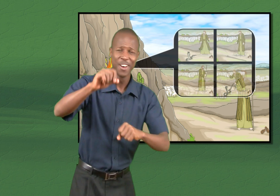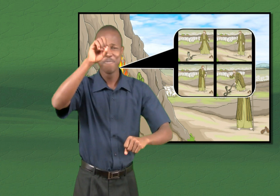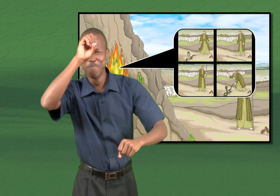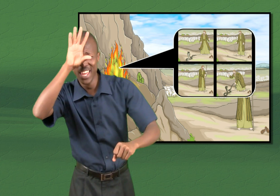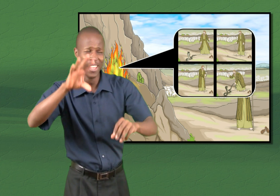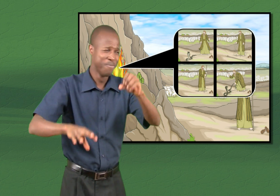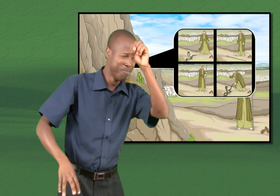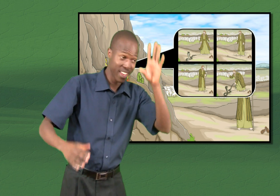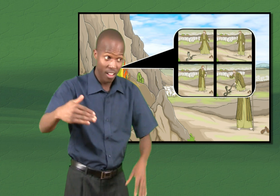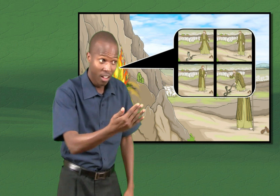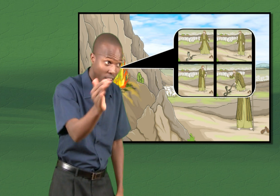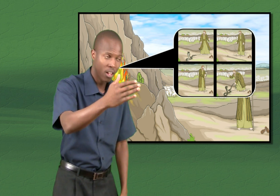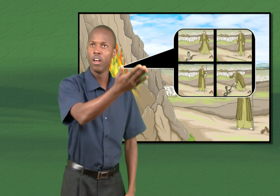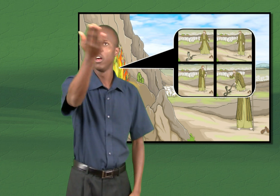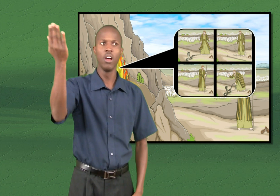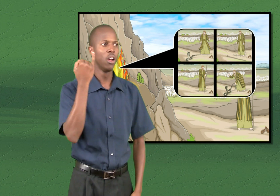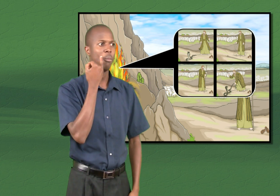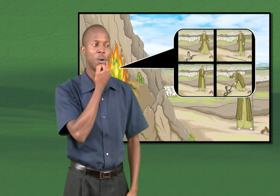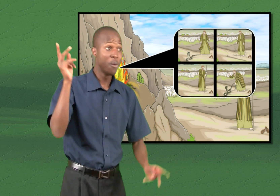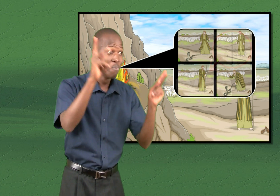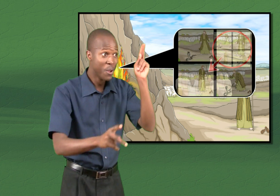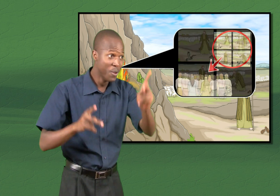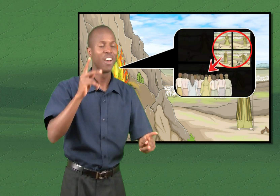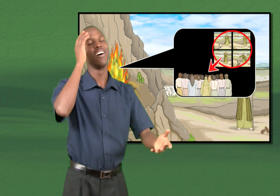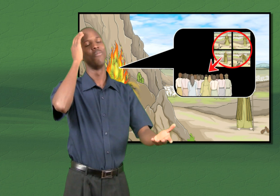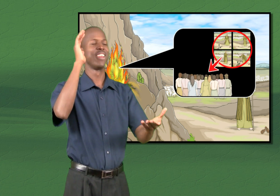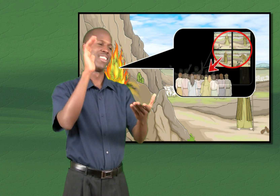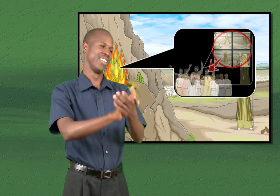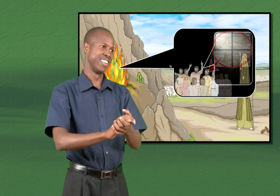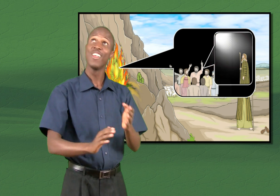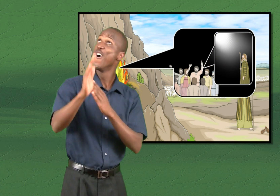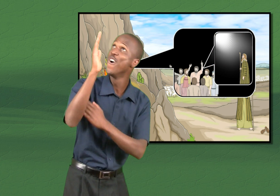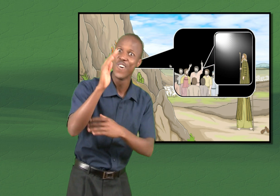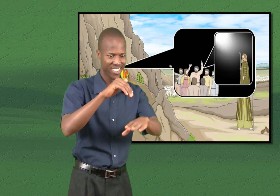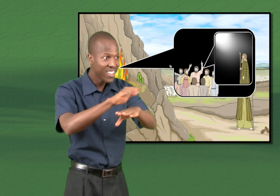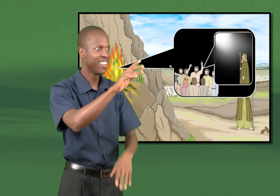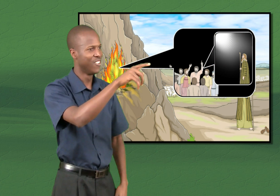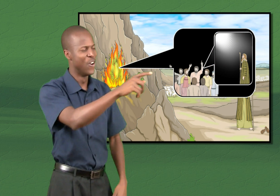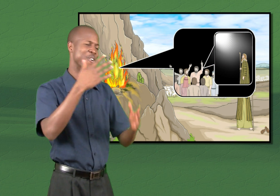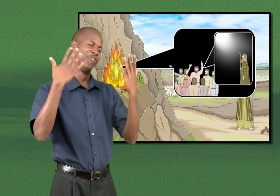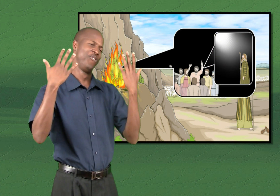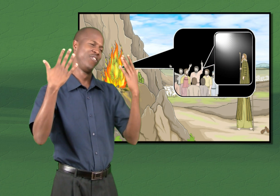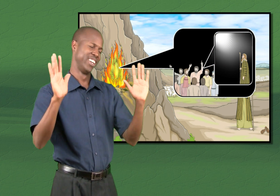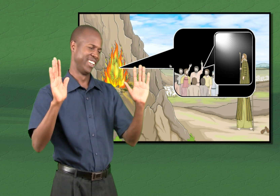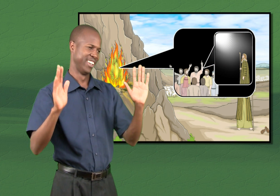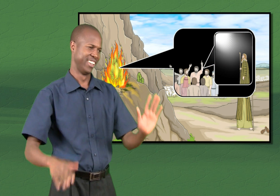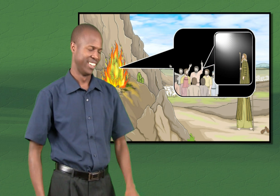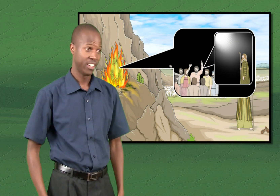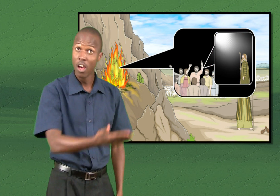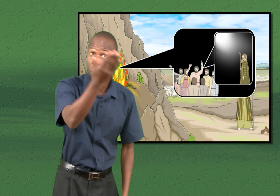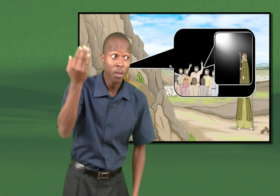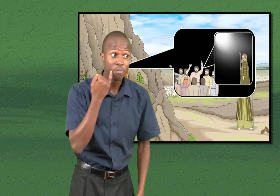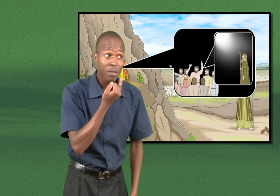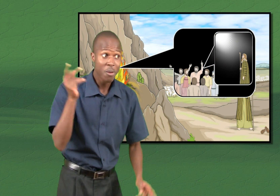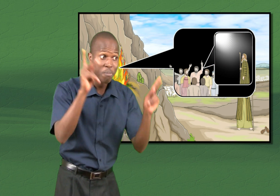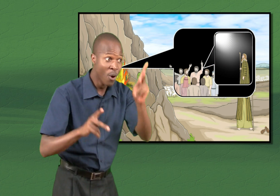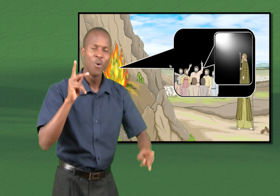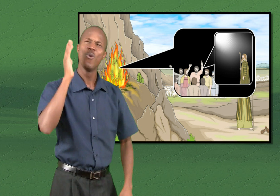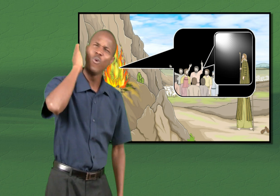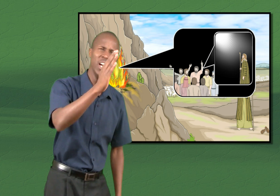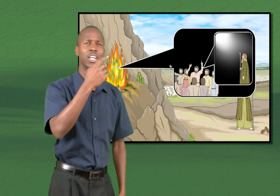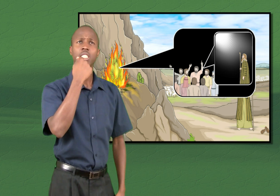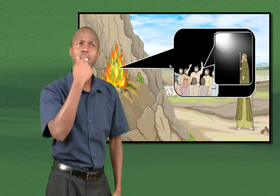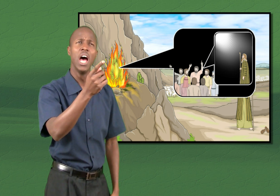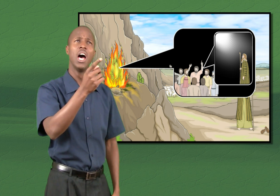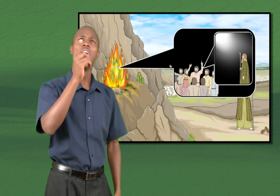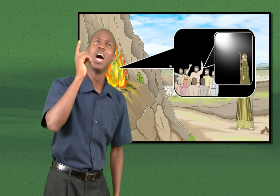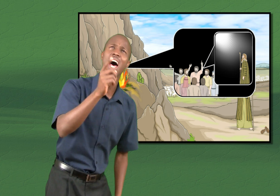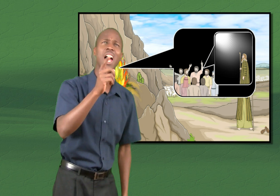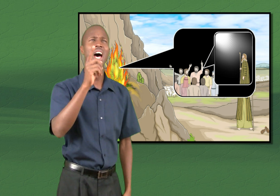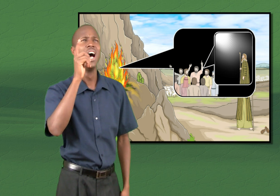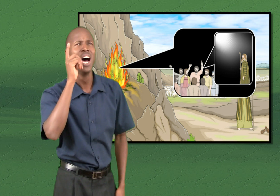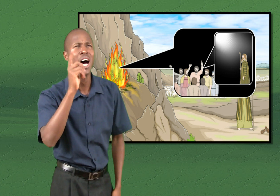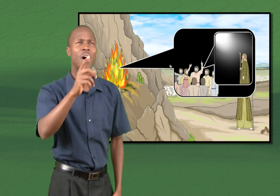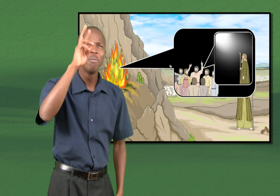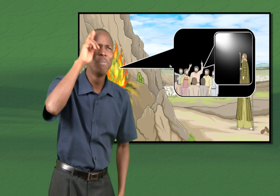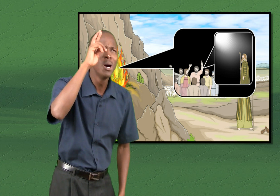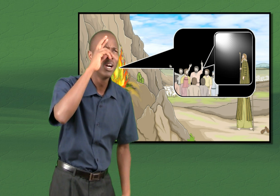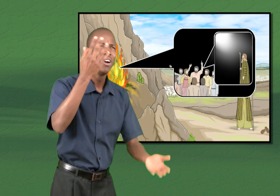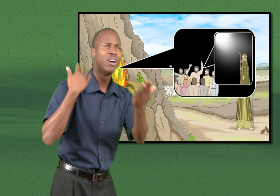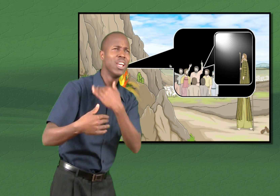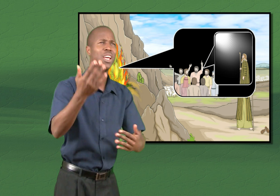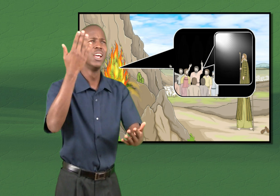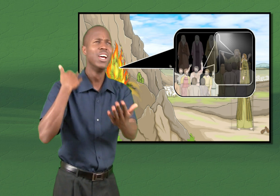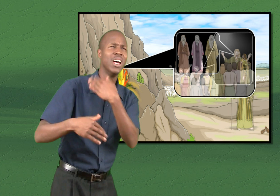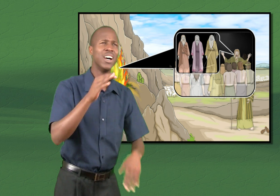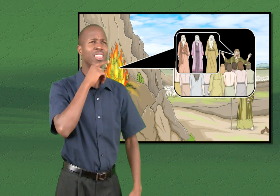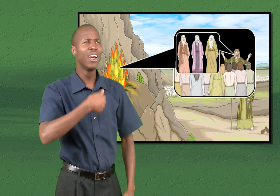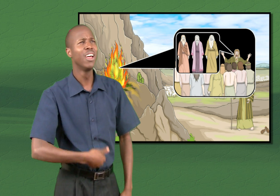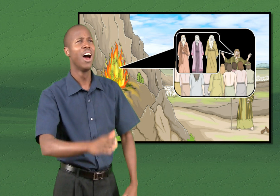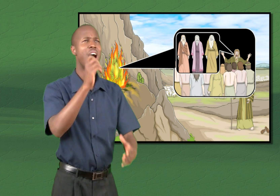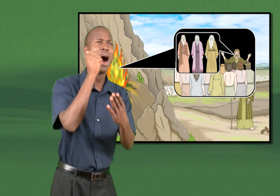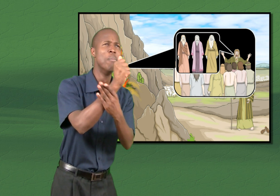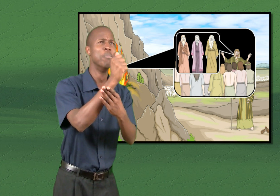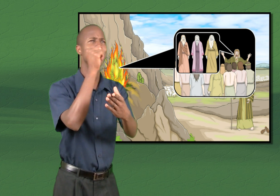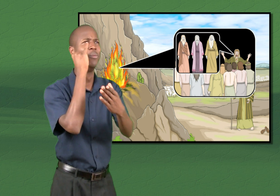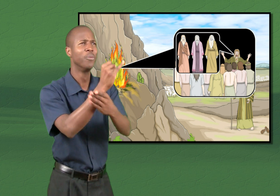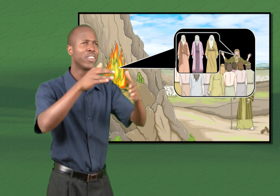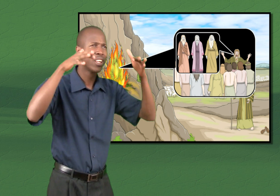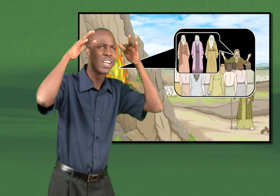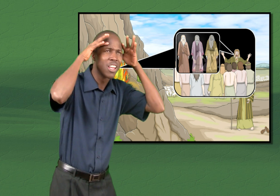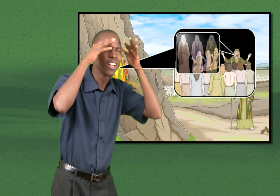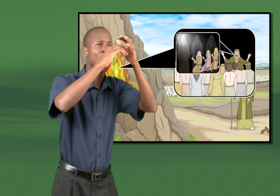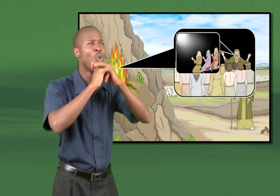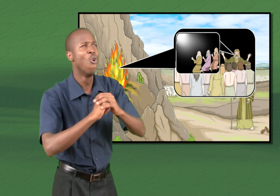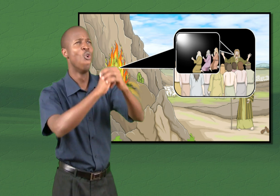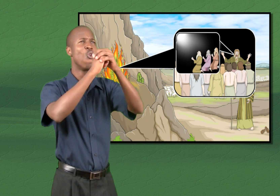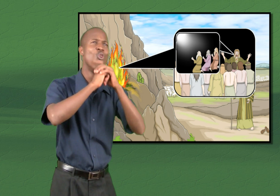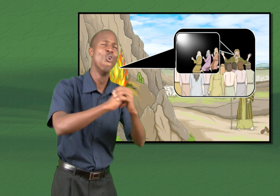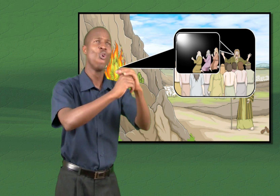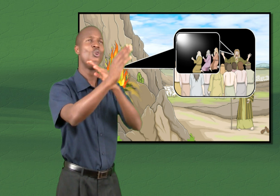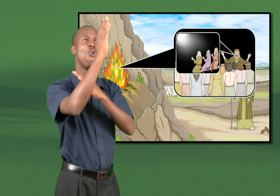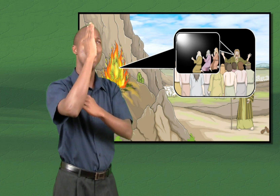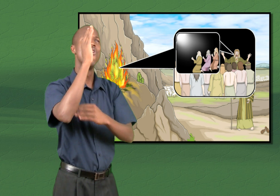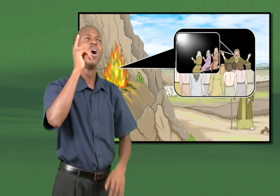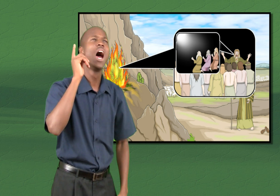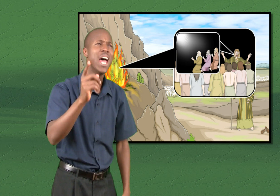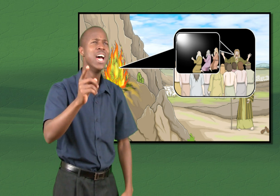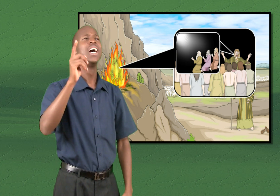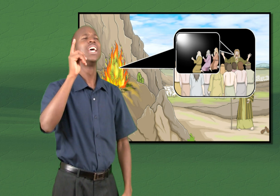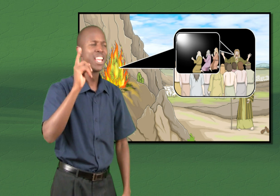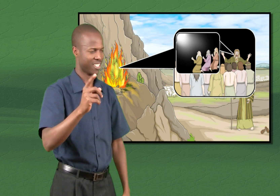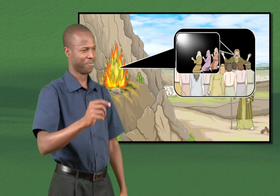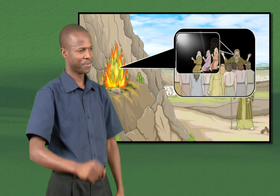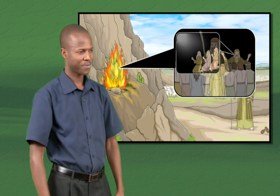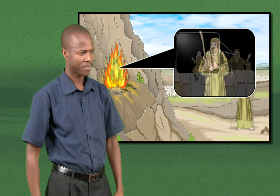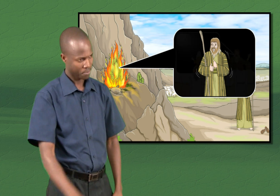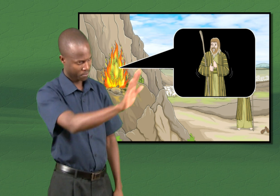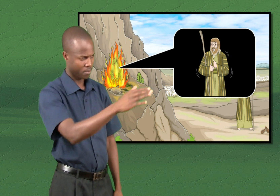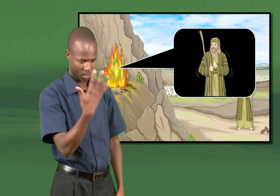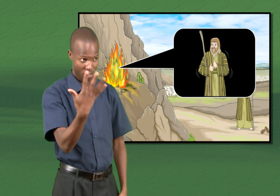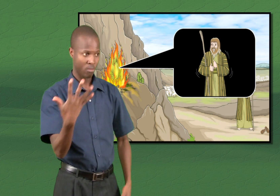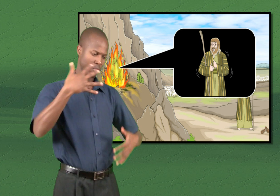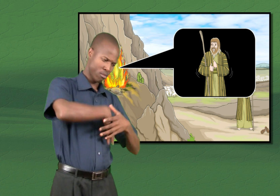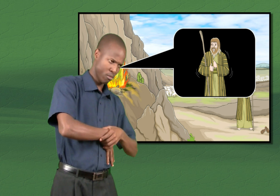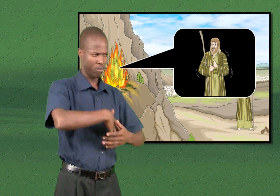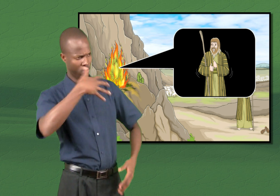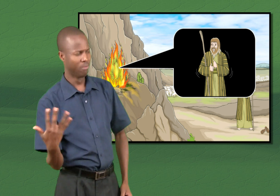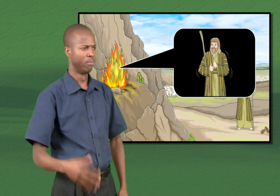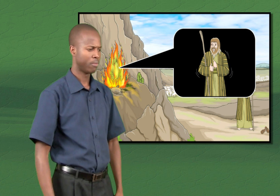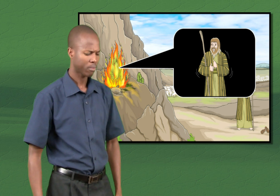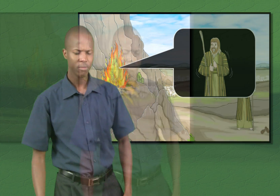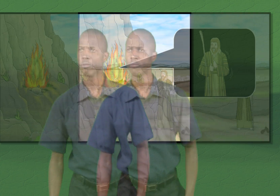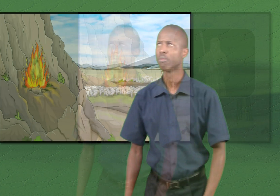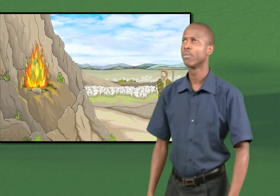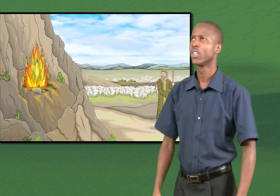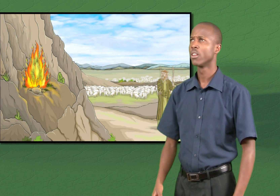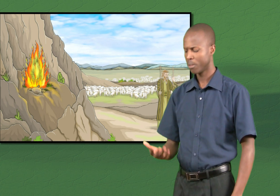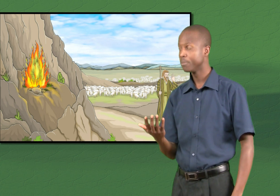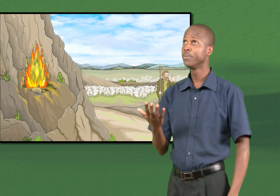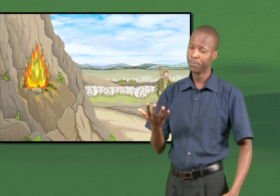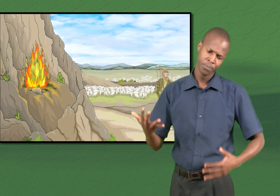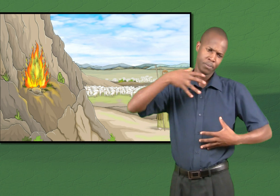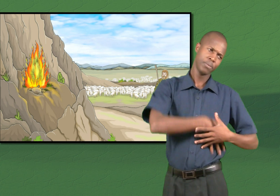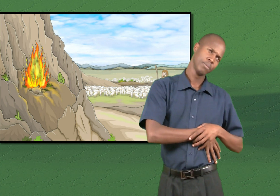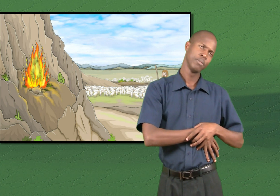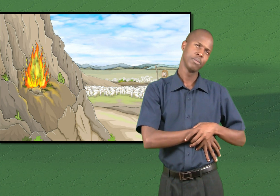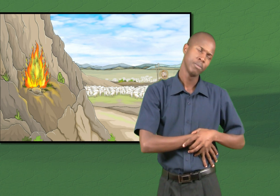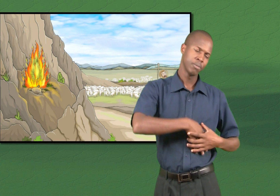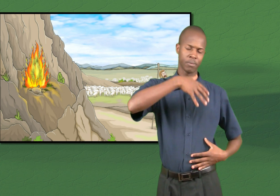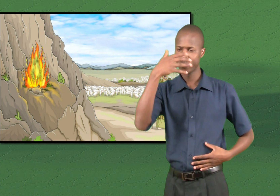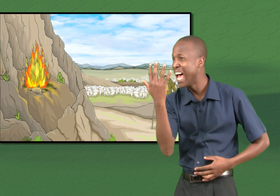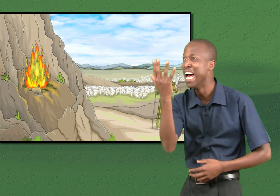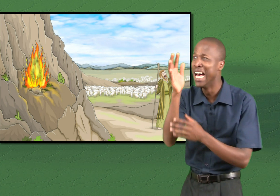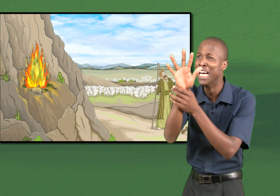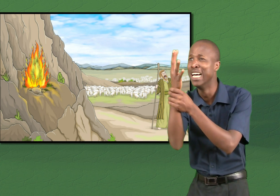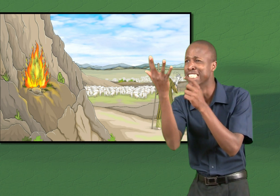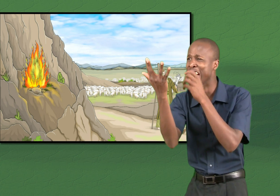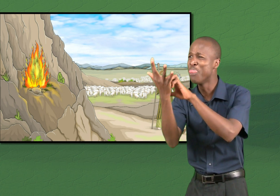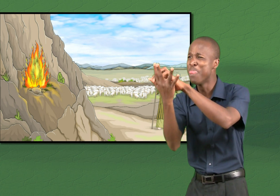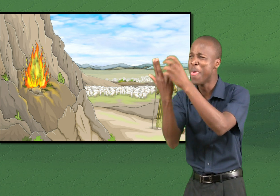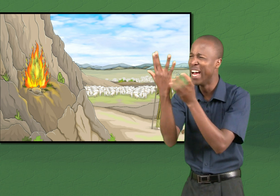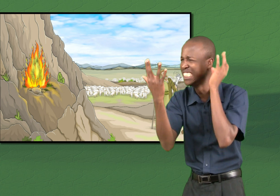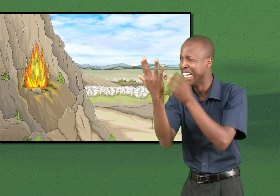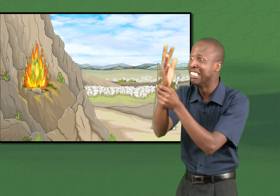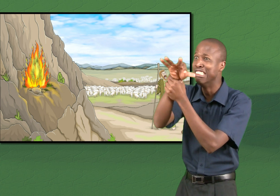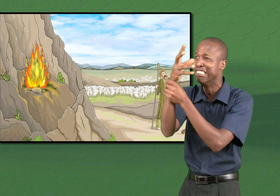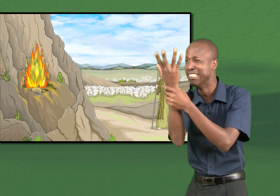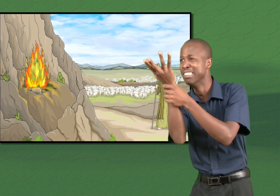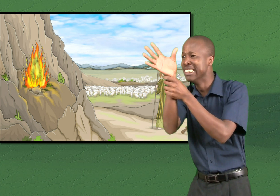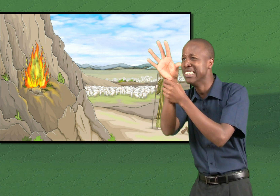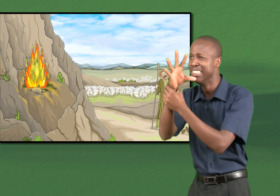“This is so that they may believe that the LORD, the God of their fathers—the God of Abraham, the God of Isaac, and the God of Jacob—has appeared to you.” Furthermore, the LORD said to Moses, “Put your hand inside your cloak.”